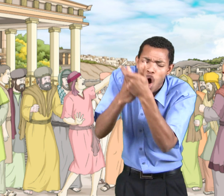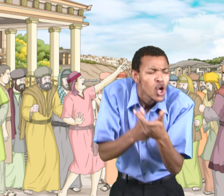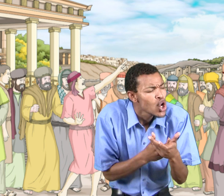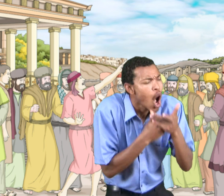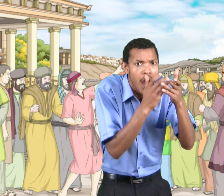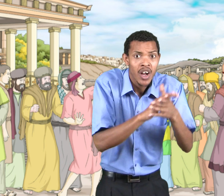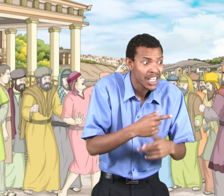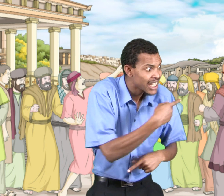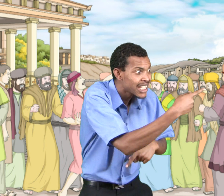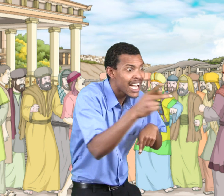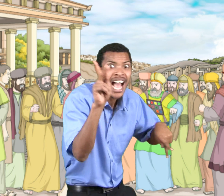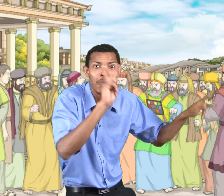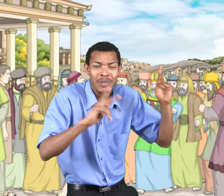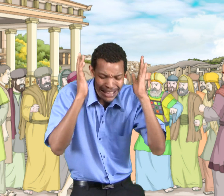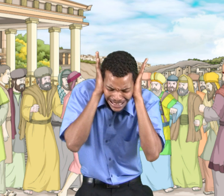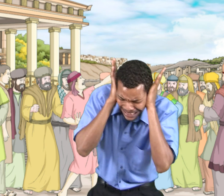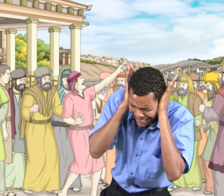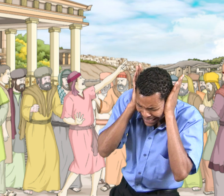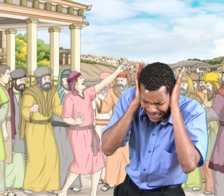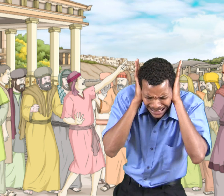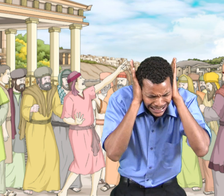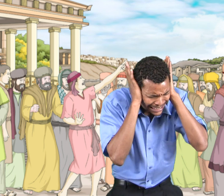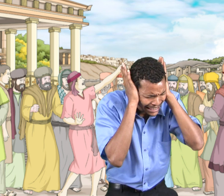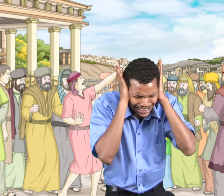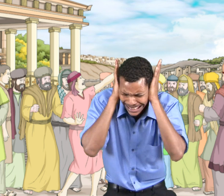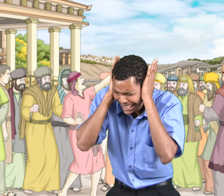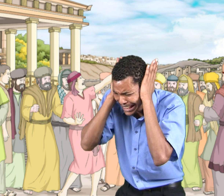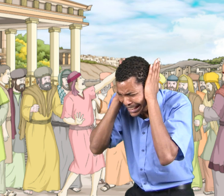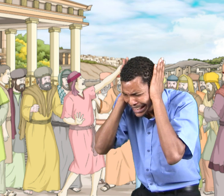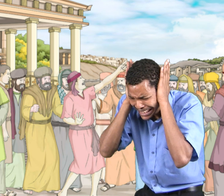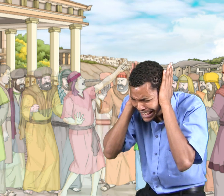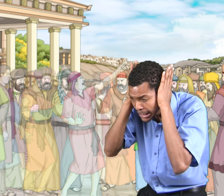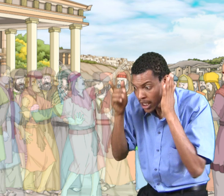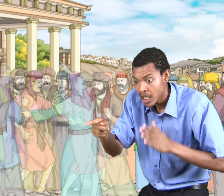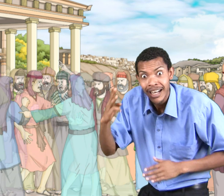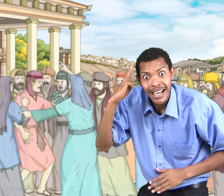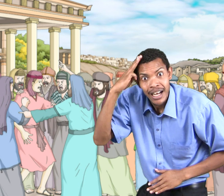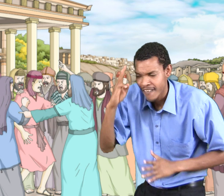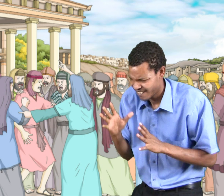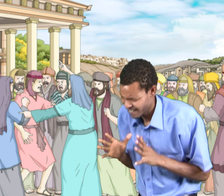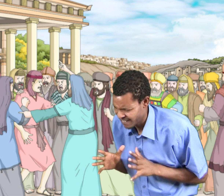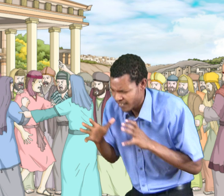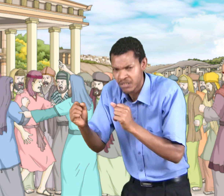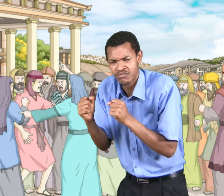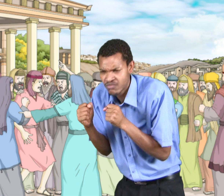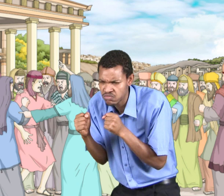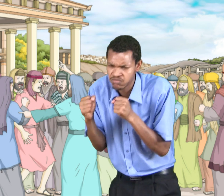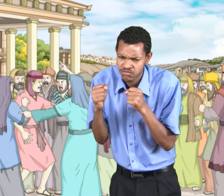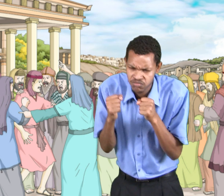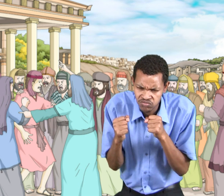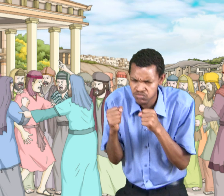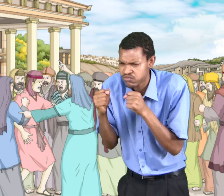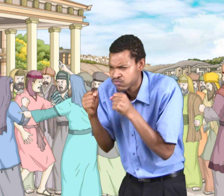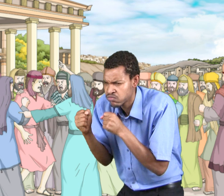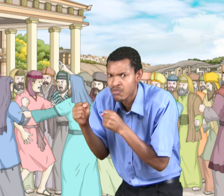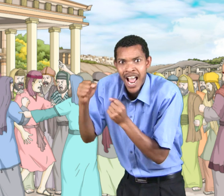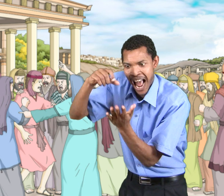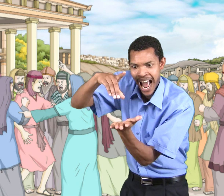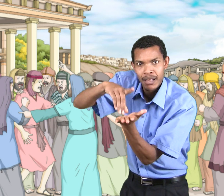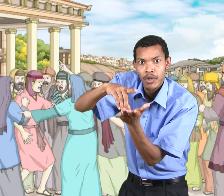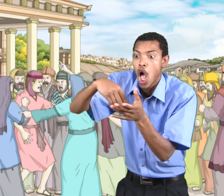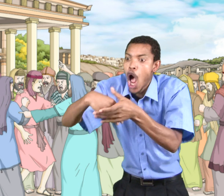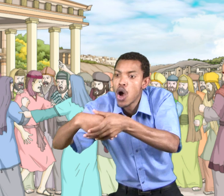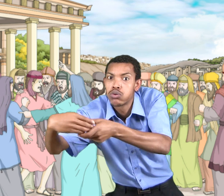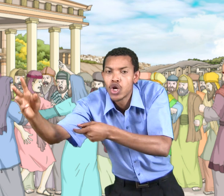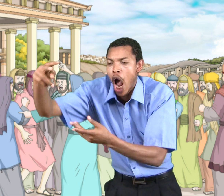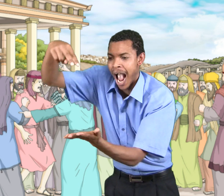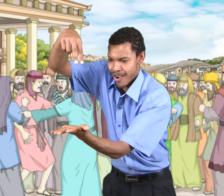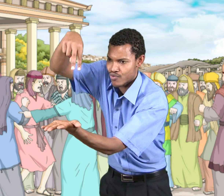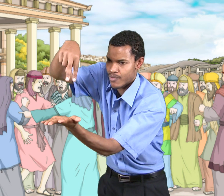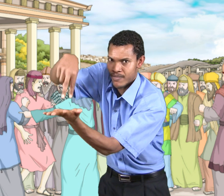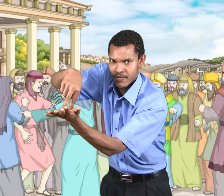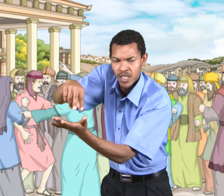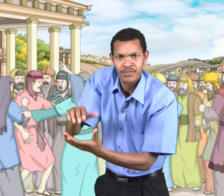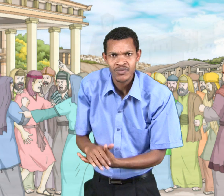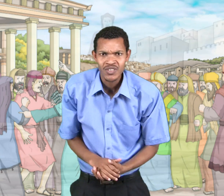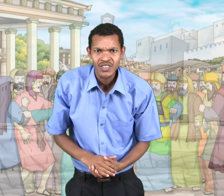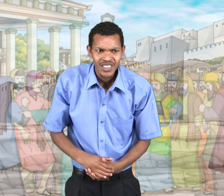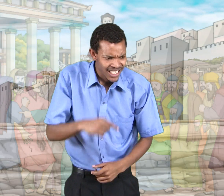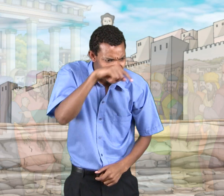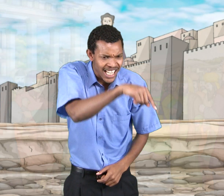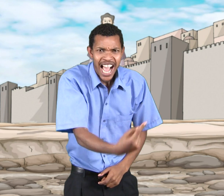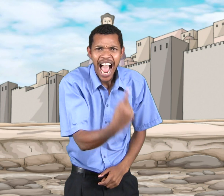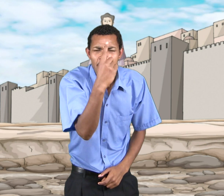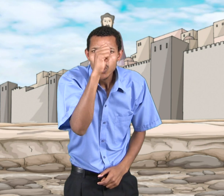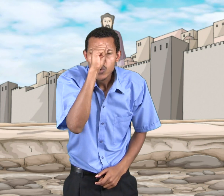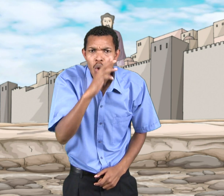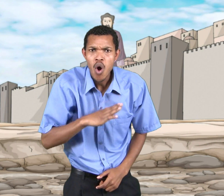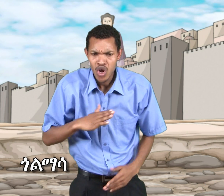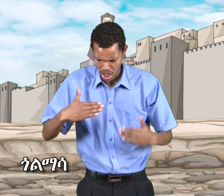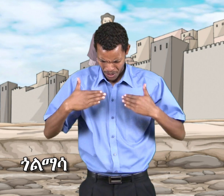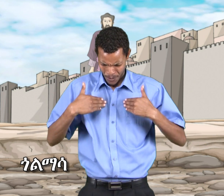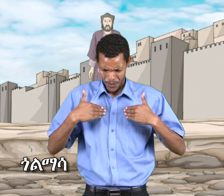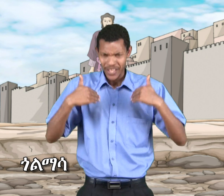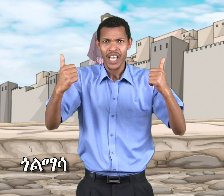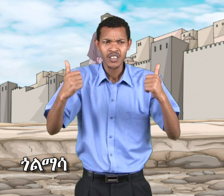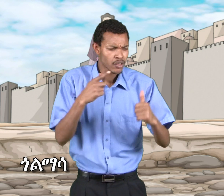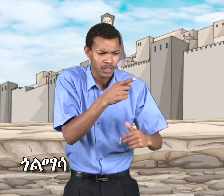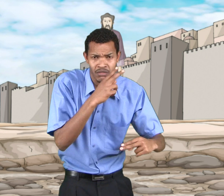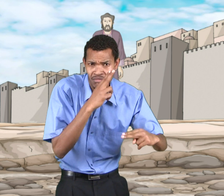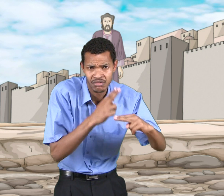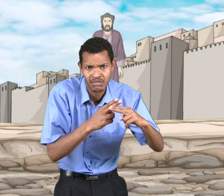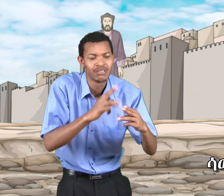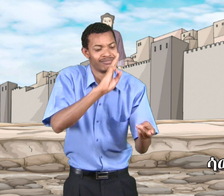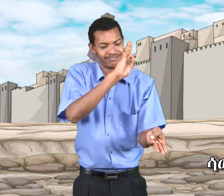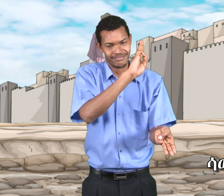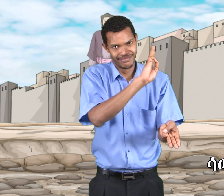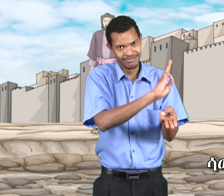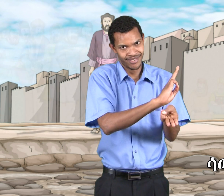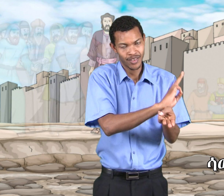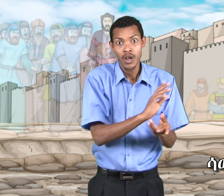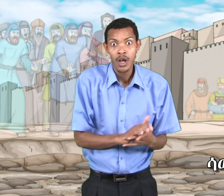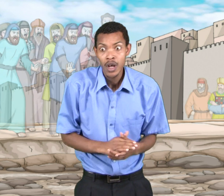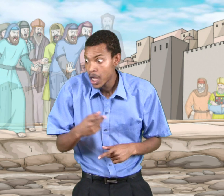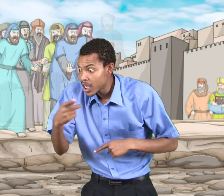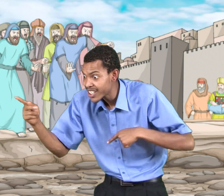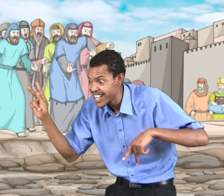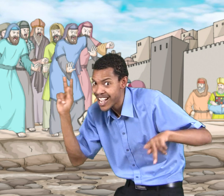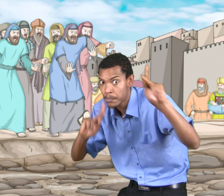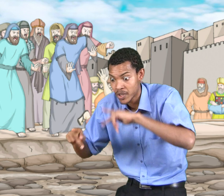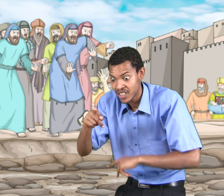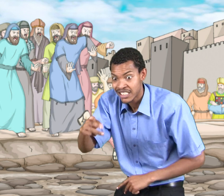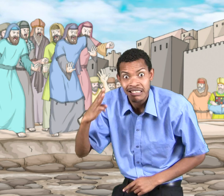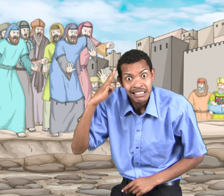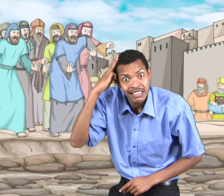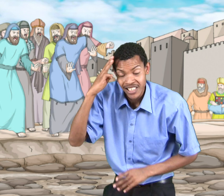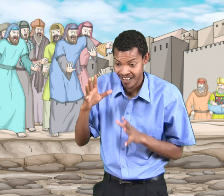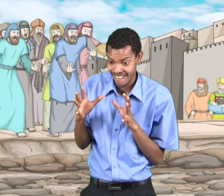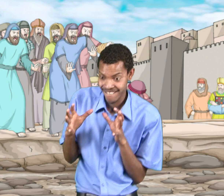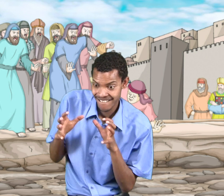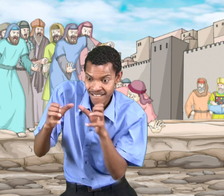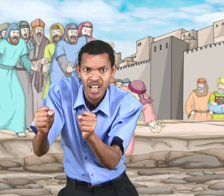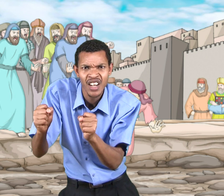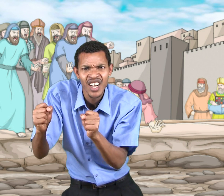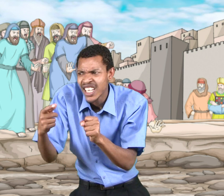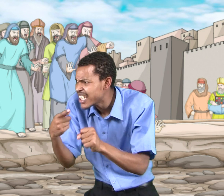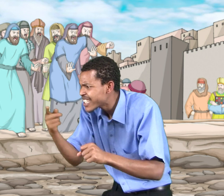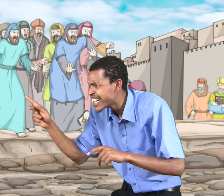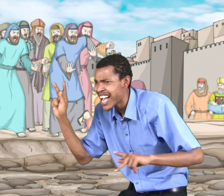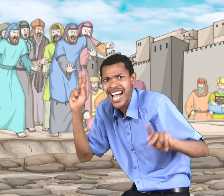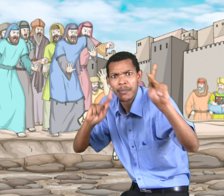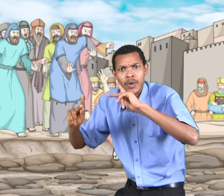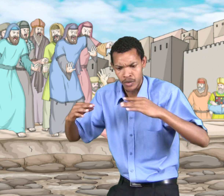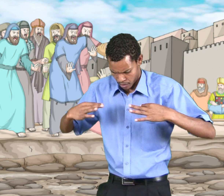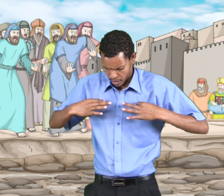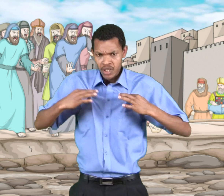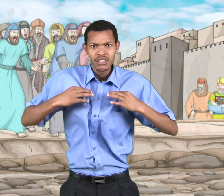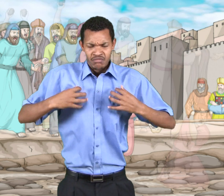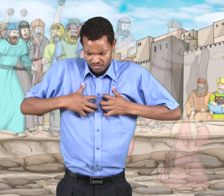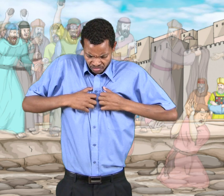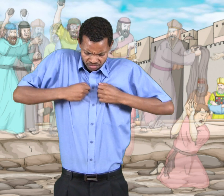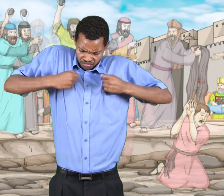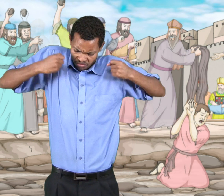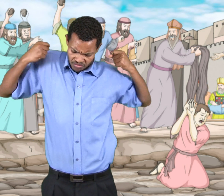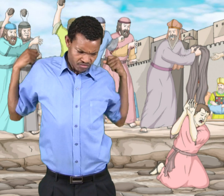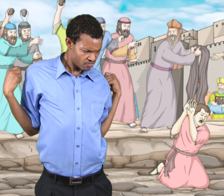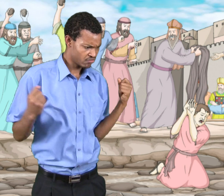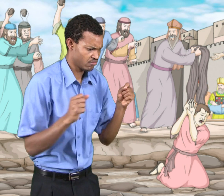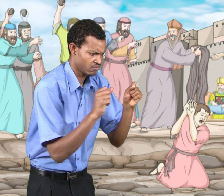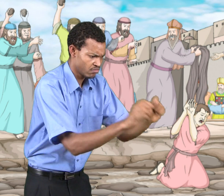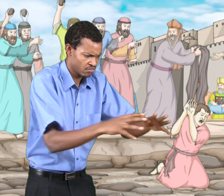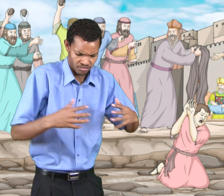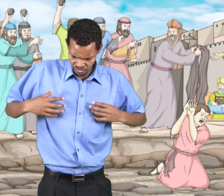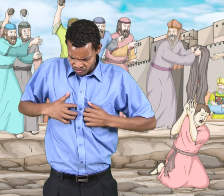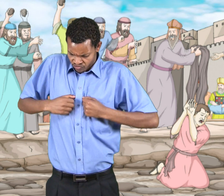At this they covered their ears, cried out in a loud voice, and rushed together at him. They dragged him out of the city and began to stone him.